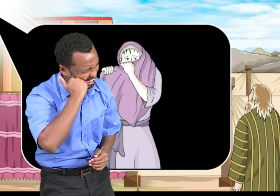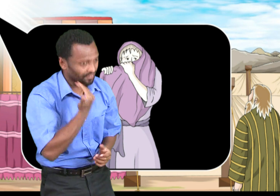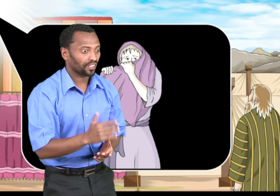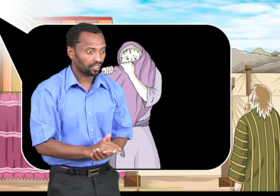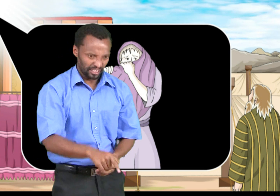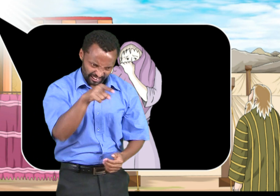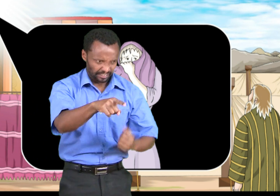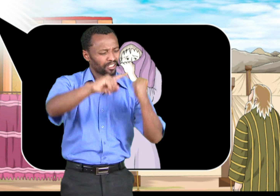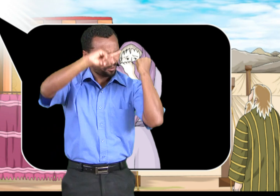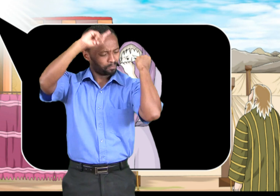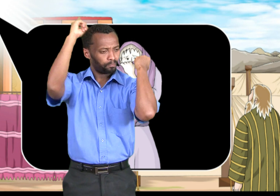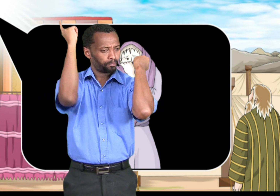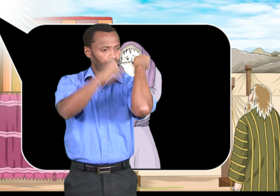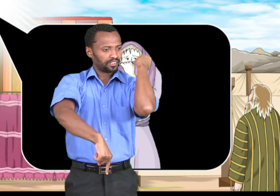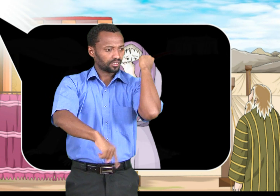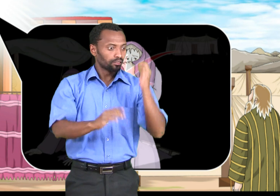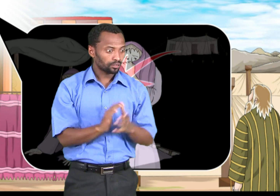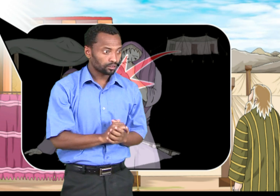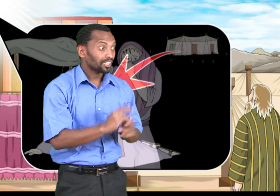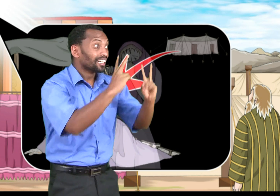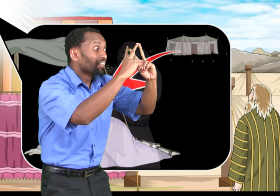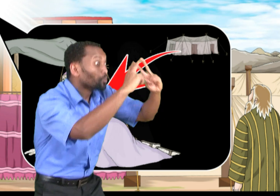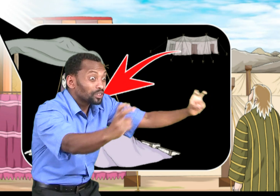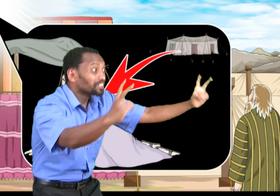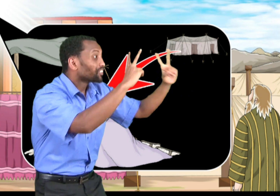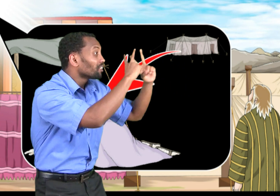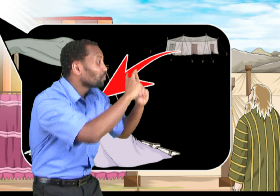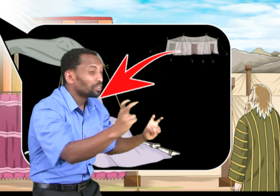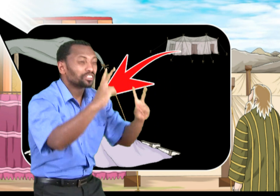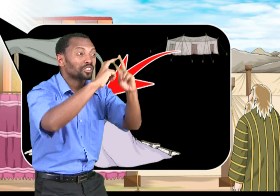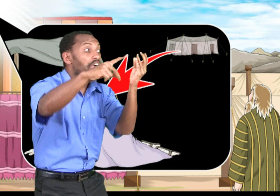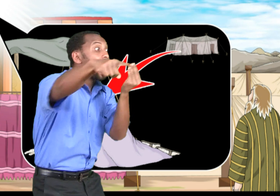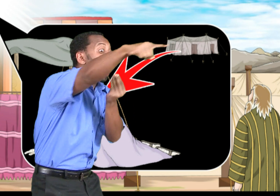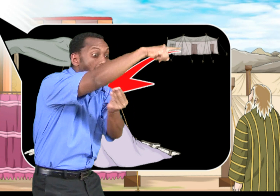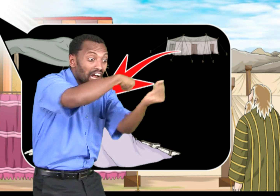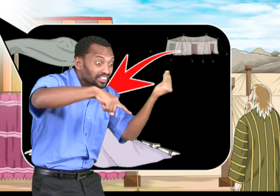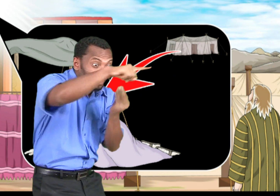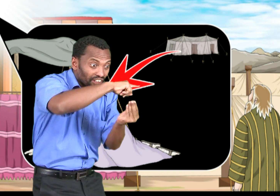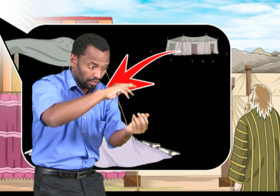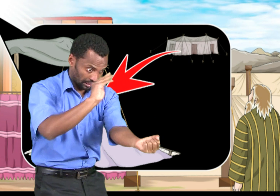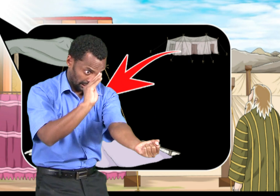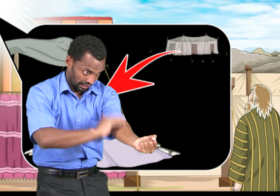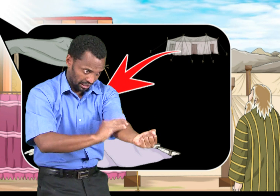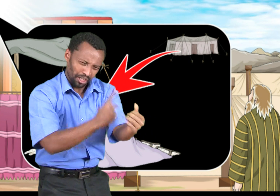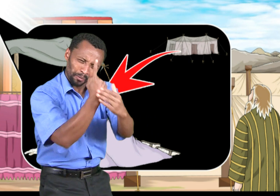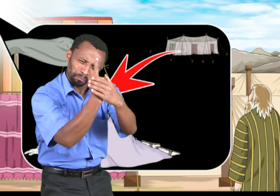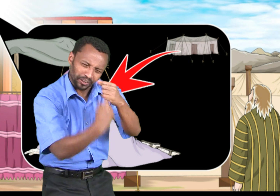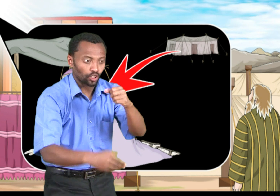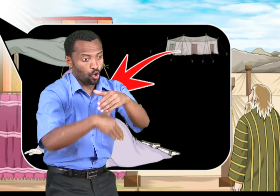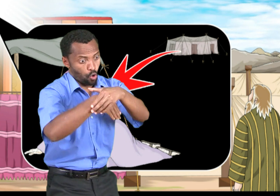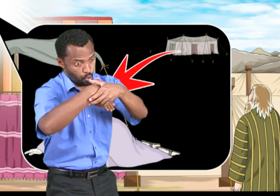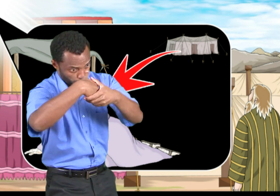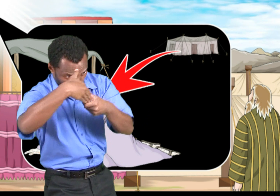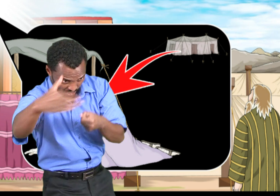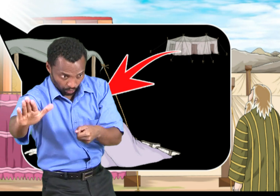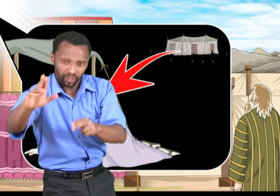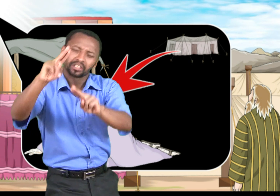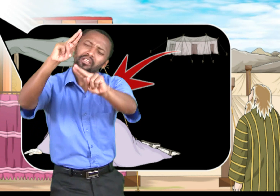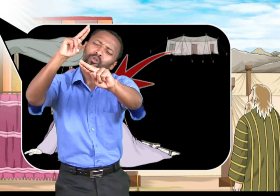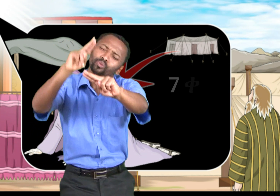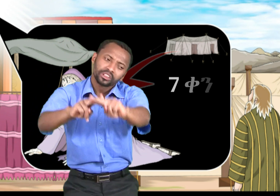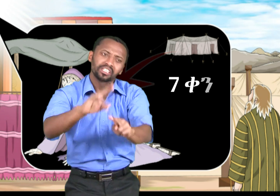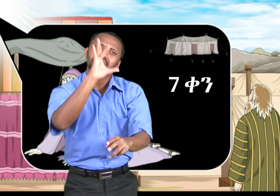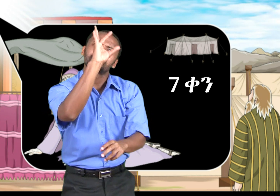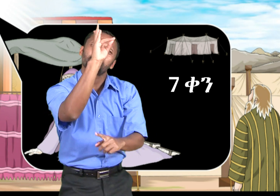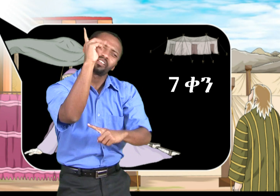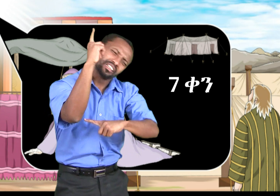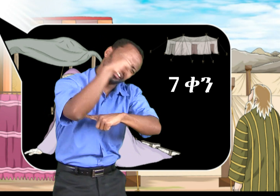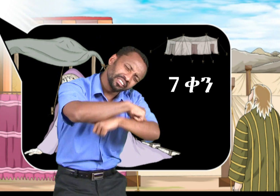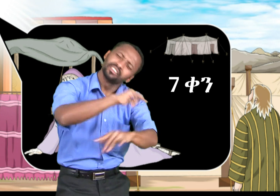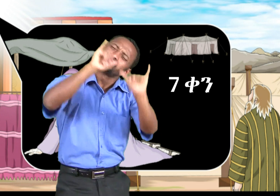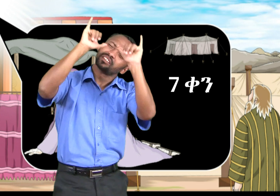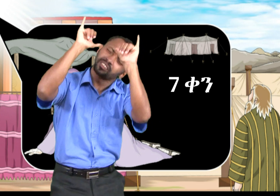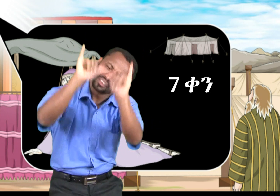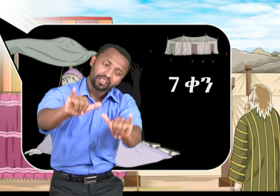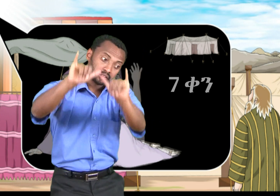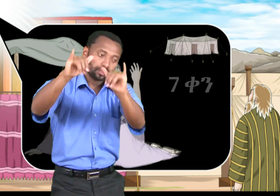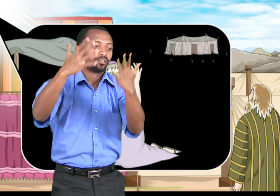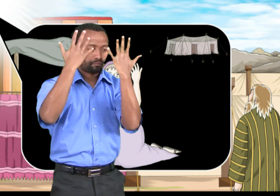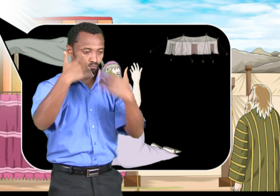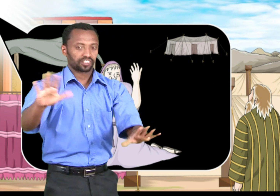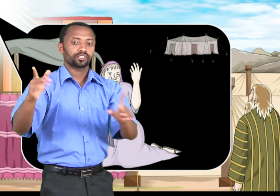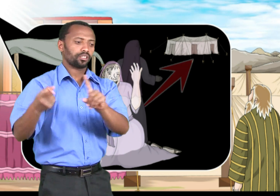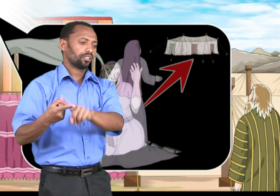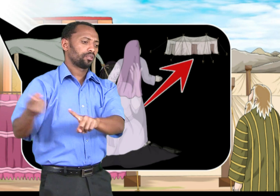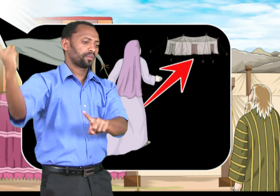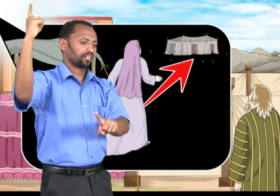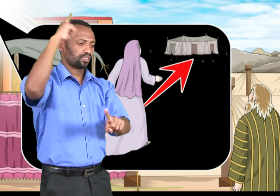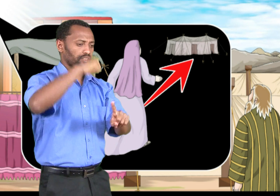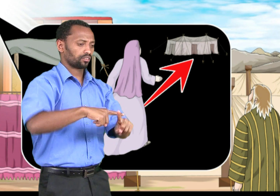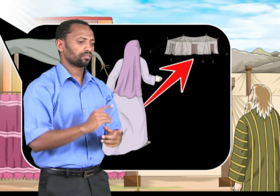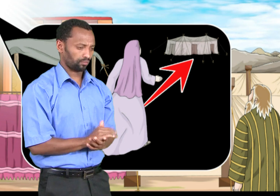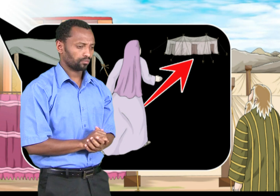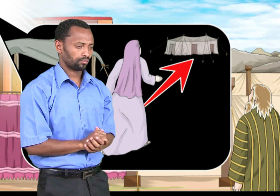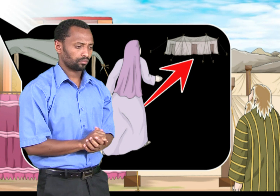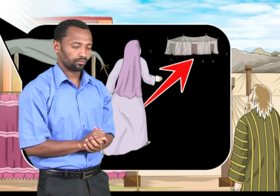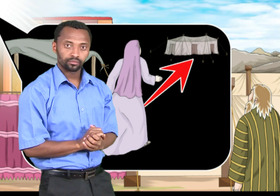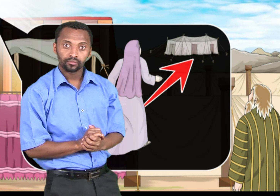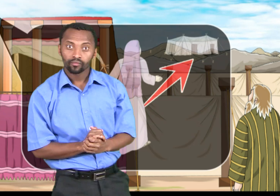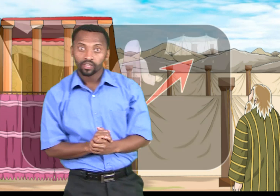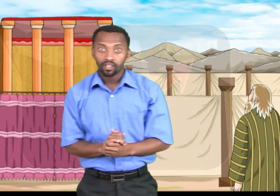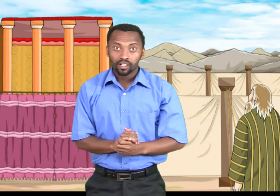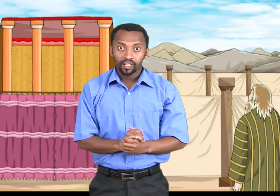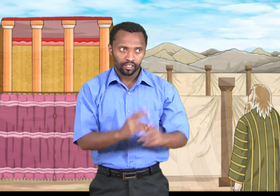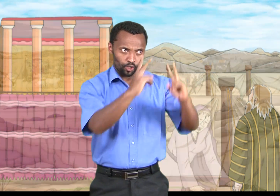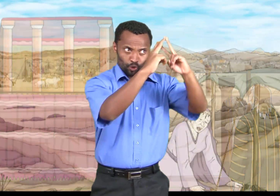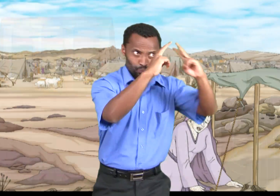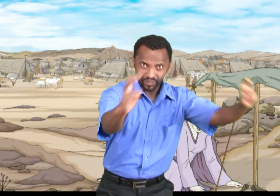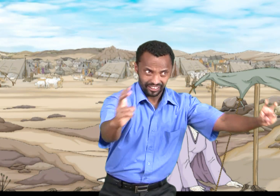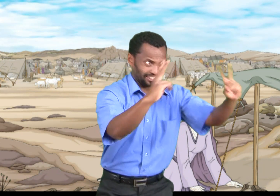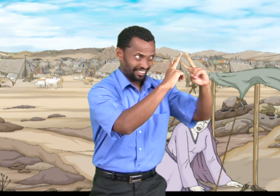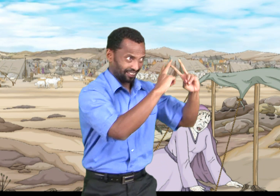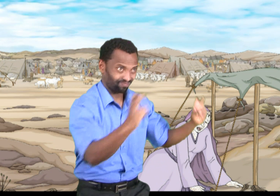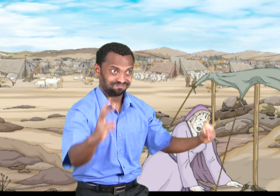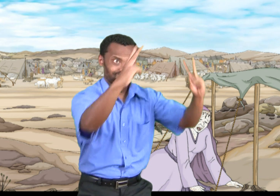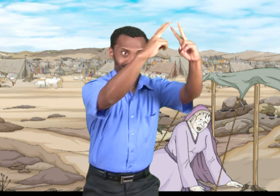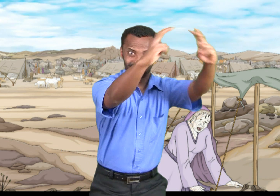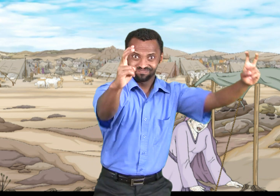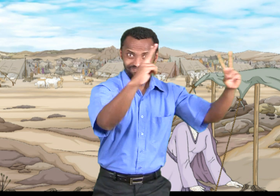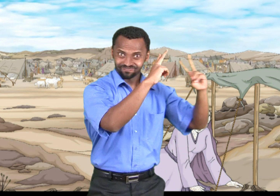Let her be confined outside the camp for seven days; after that she may be brought back in.”